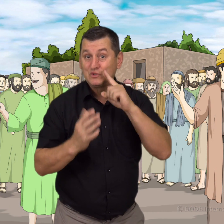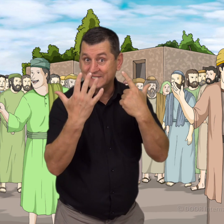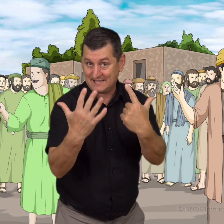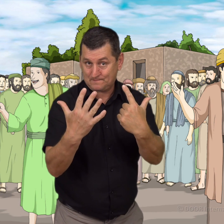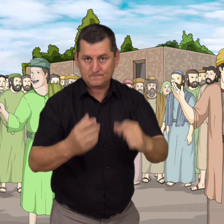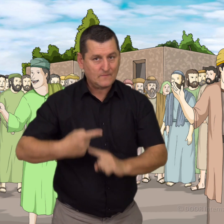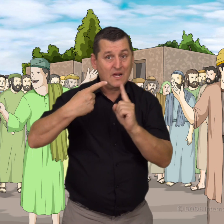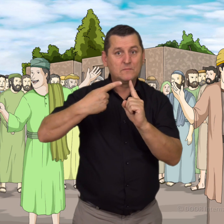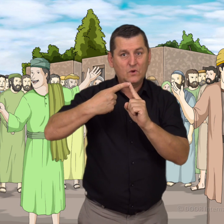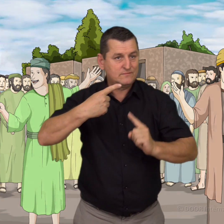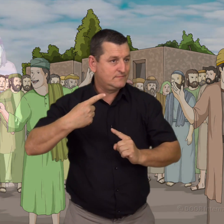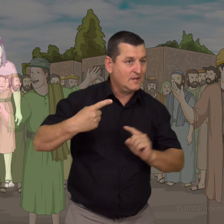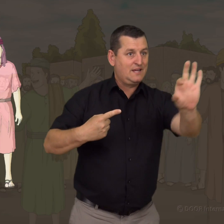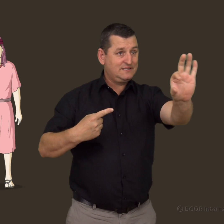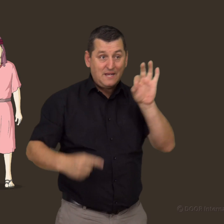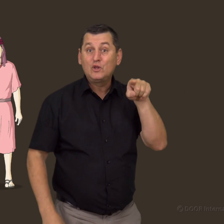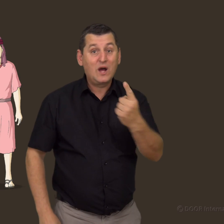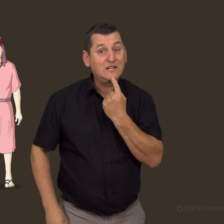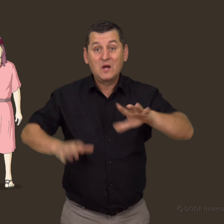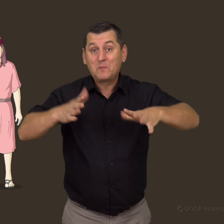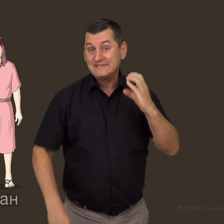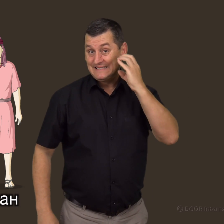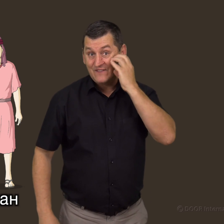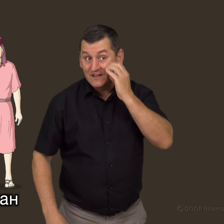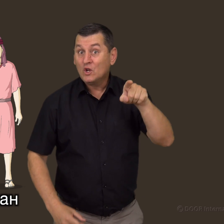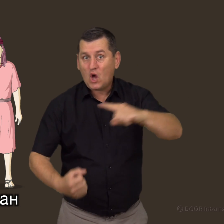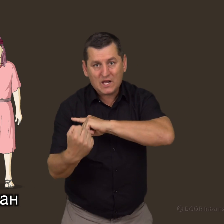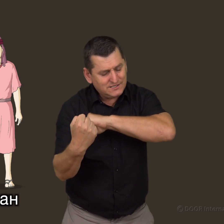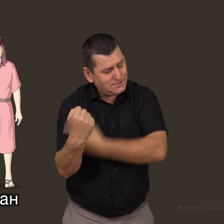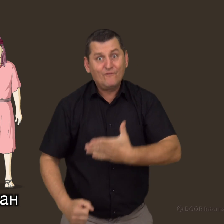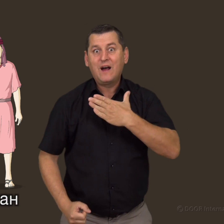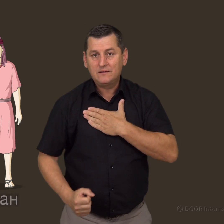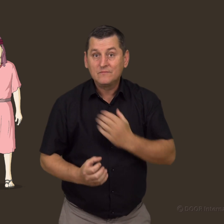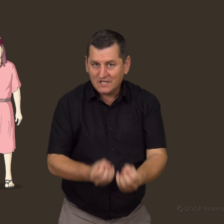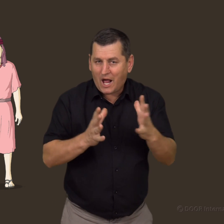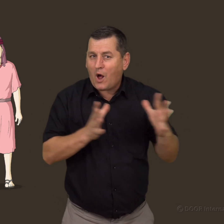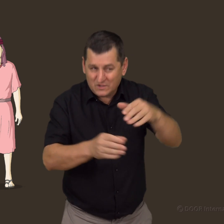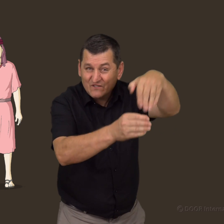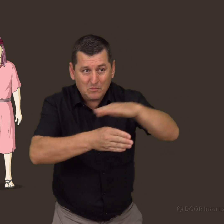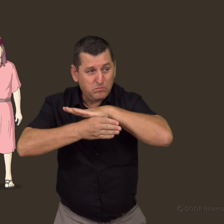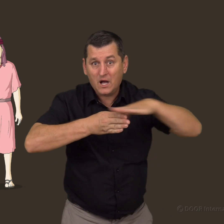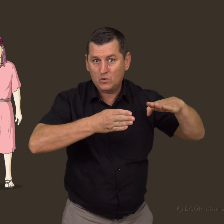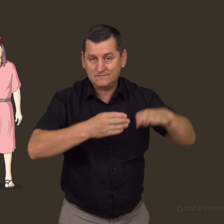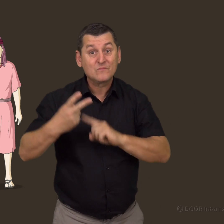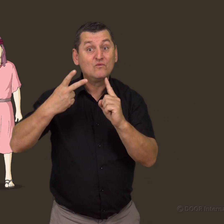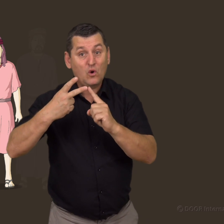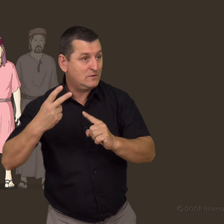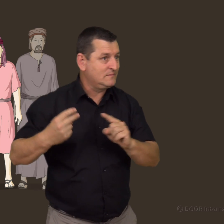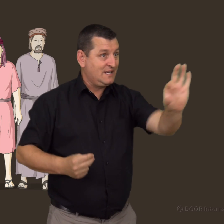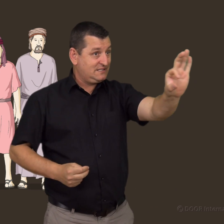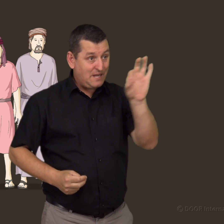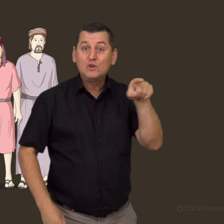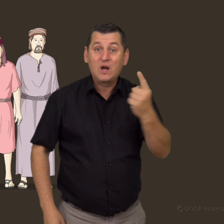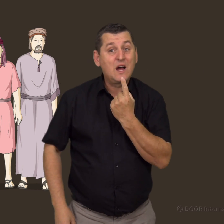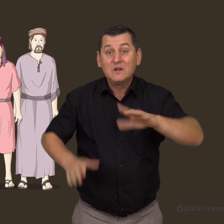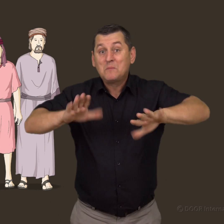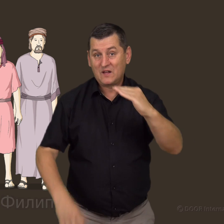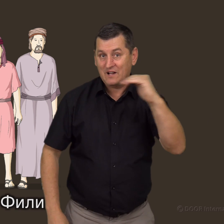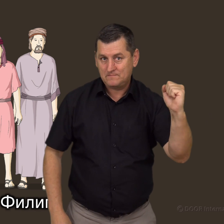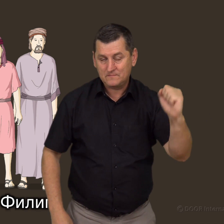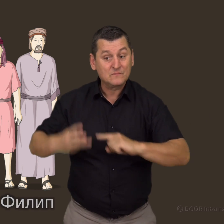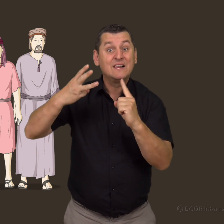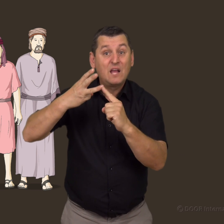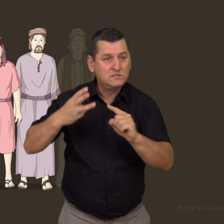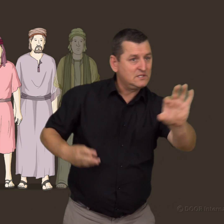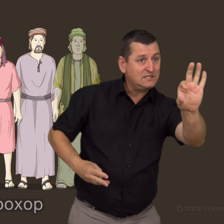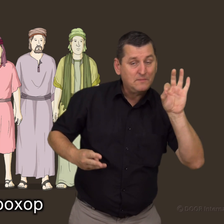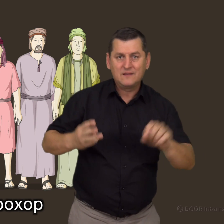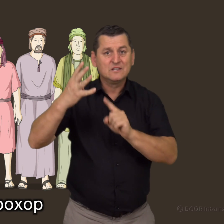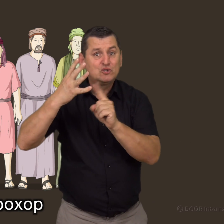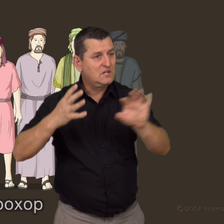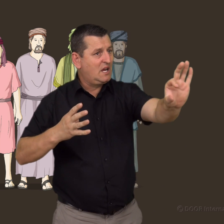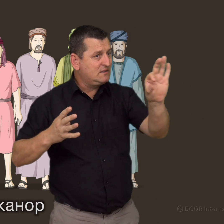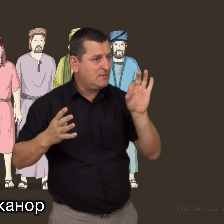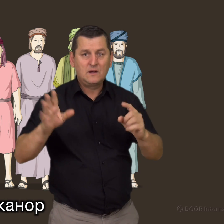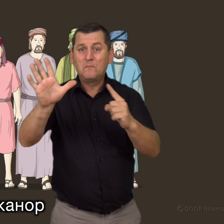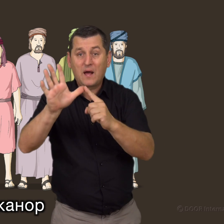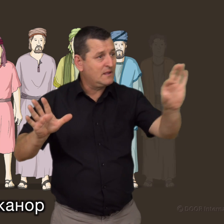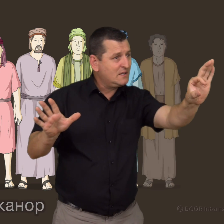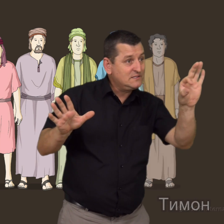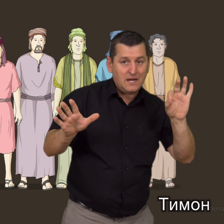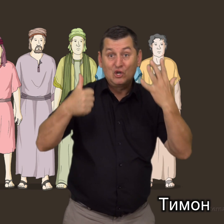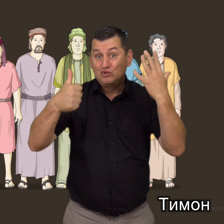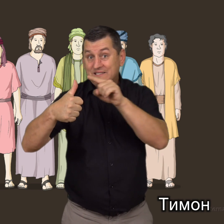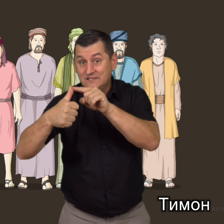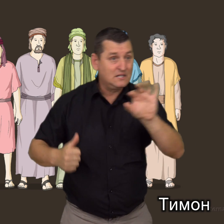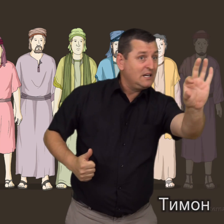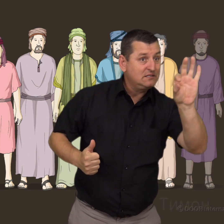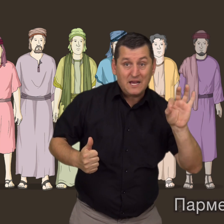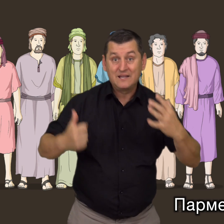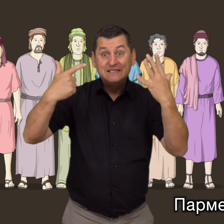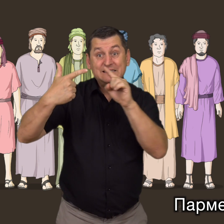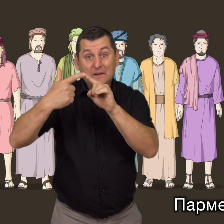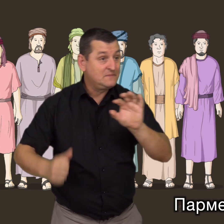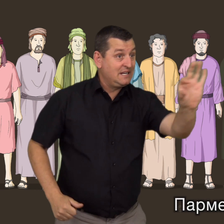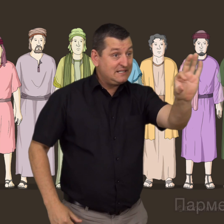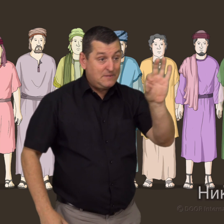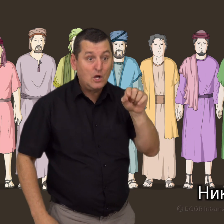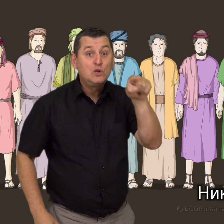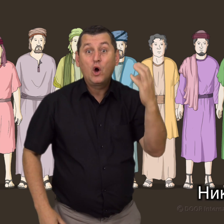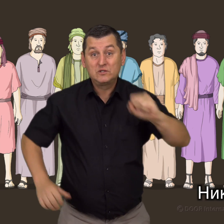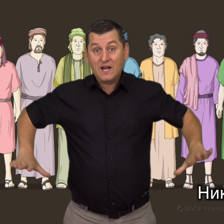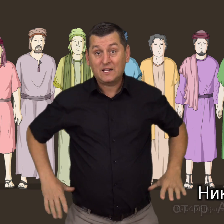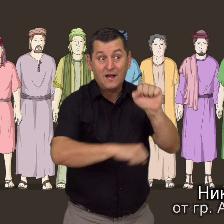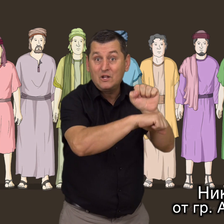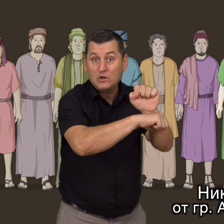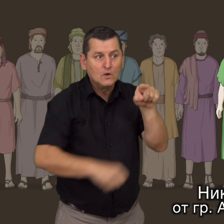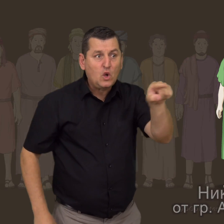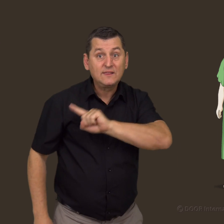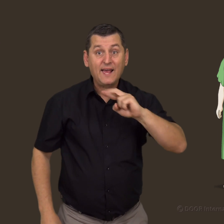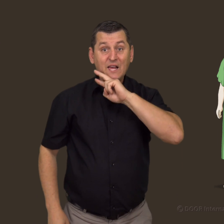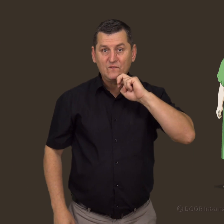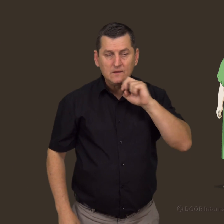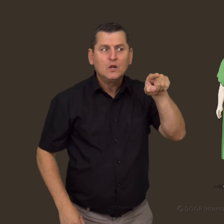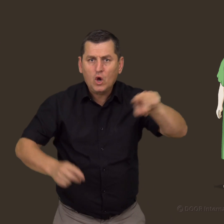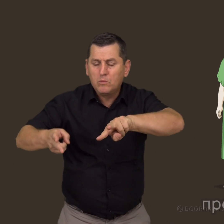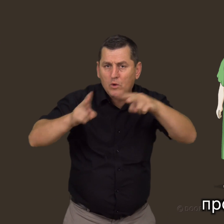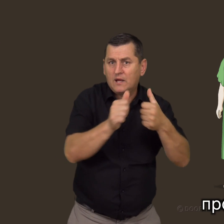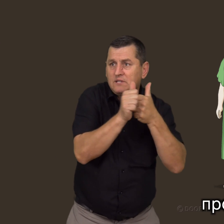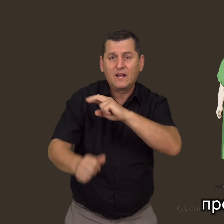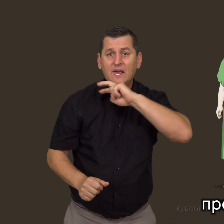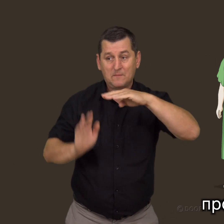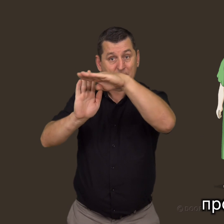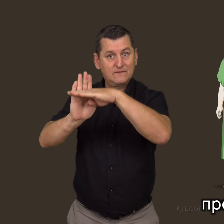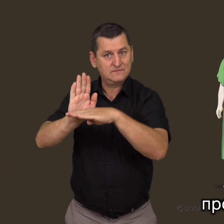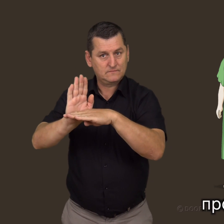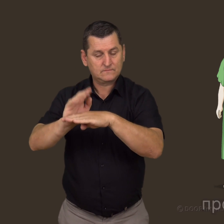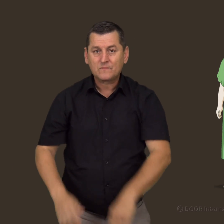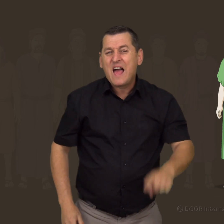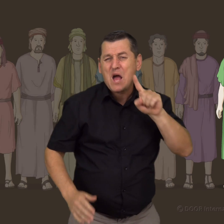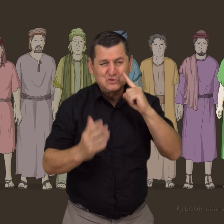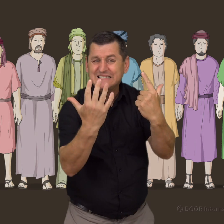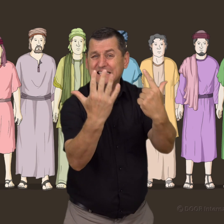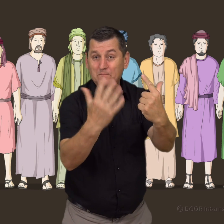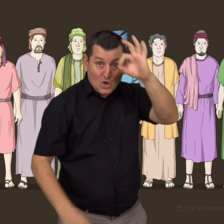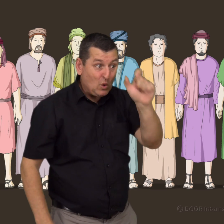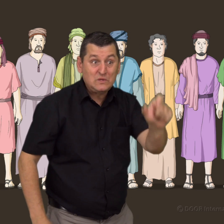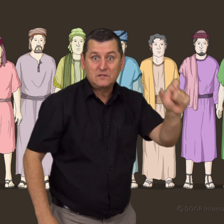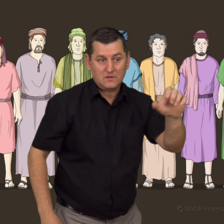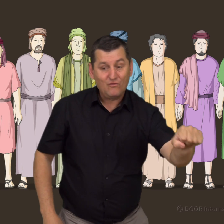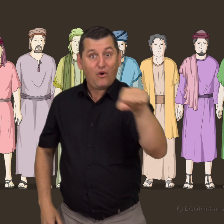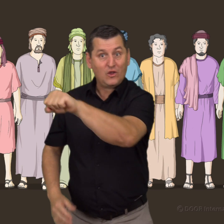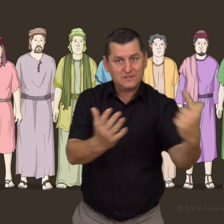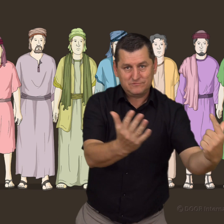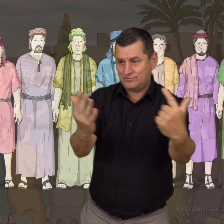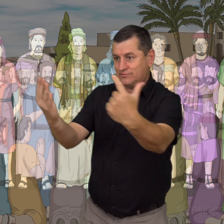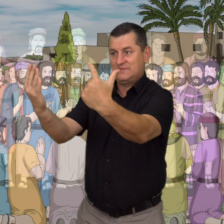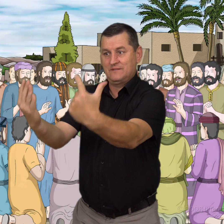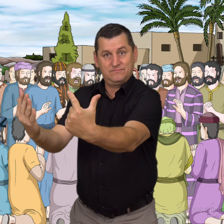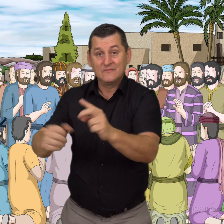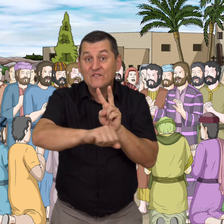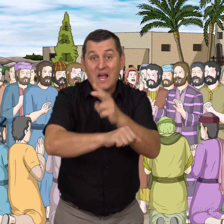They chose Stephen, a man full of faith and of the Holy Spirit, as well as Philip, Prochorus, Nicanor, Timon, Parmenas, and Nicolas from Antioch, a convert to Judaism.